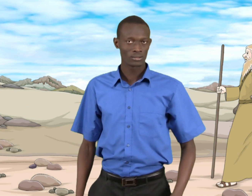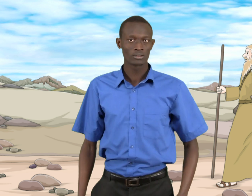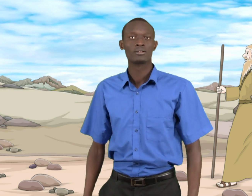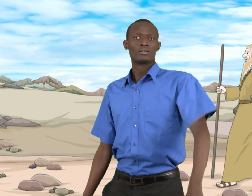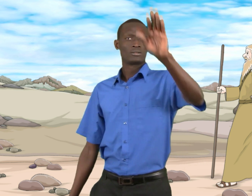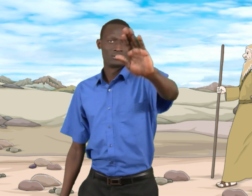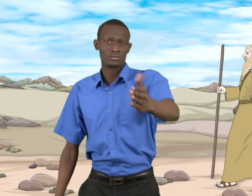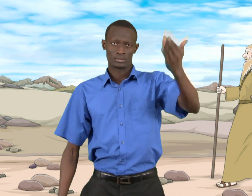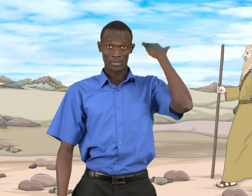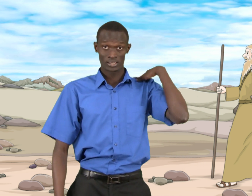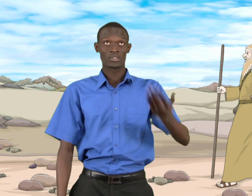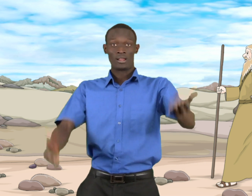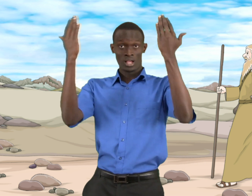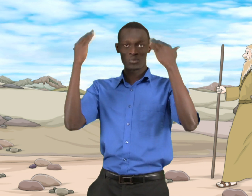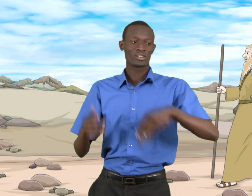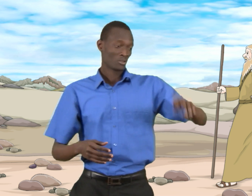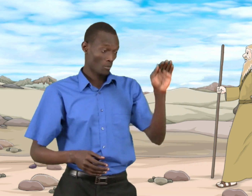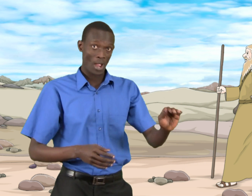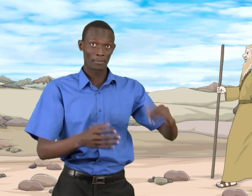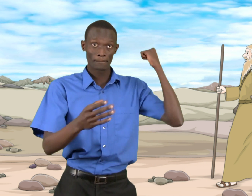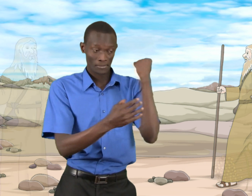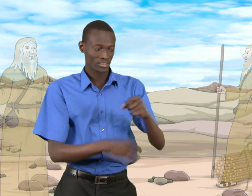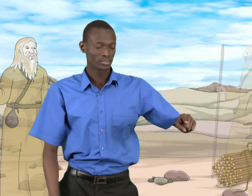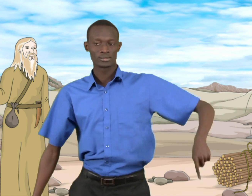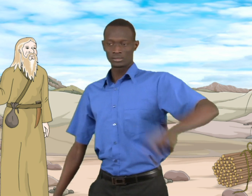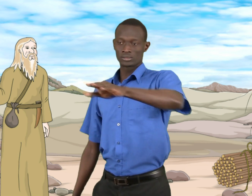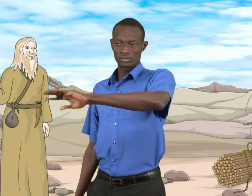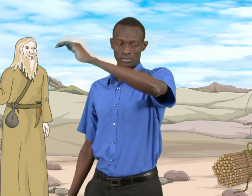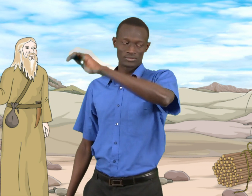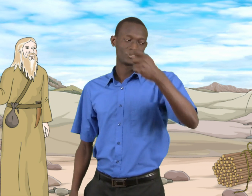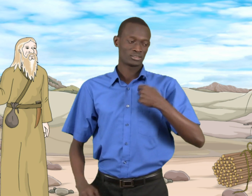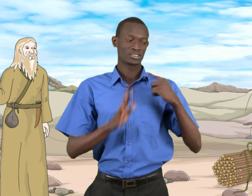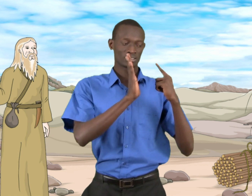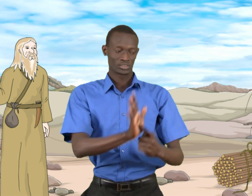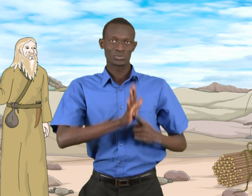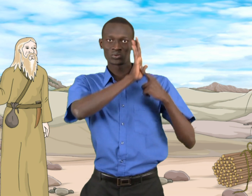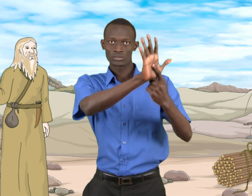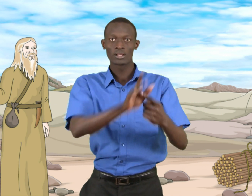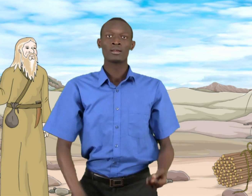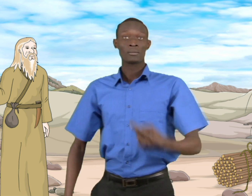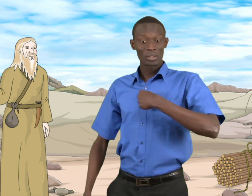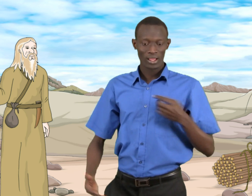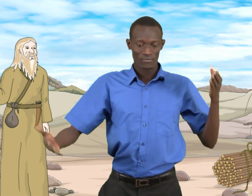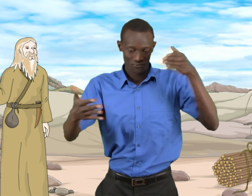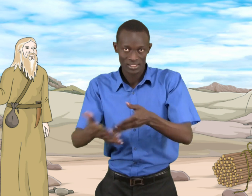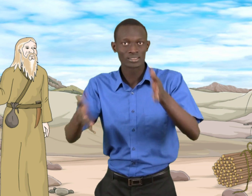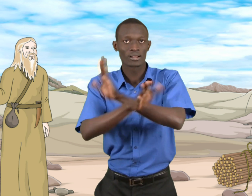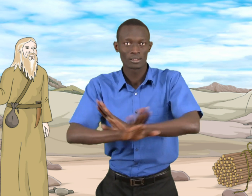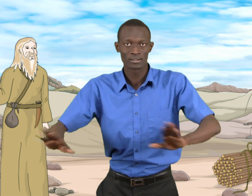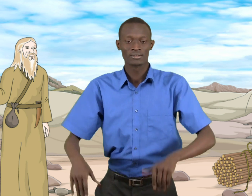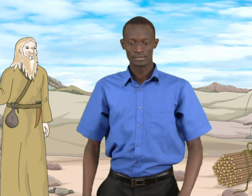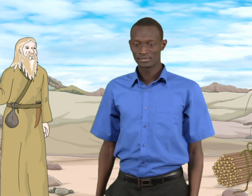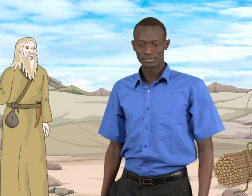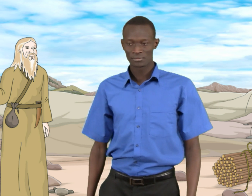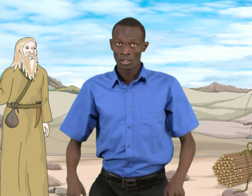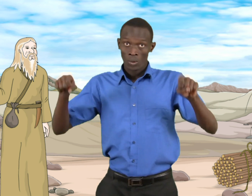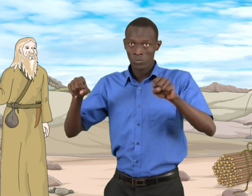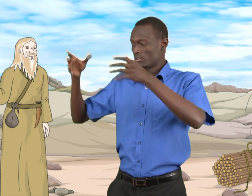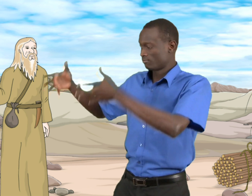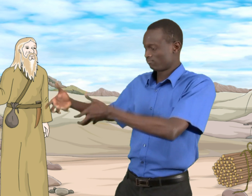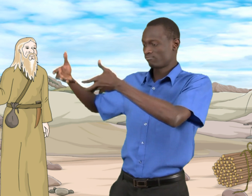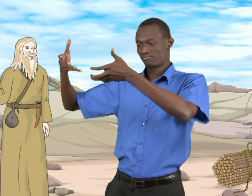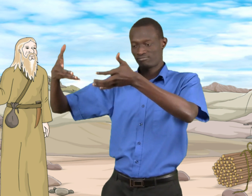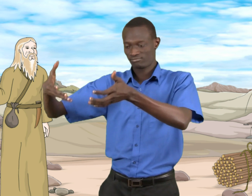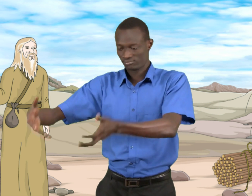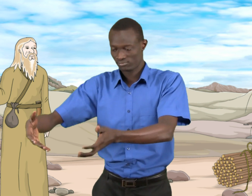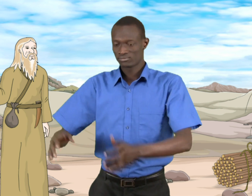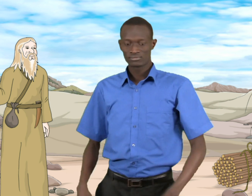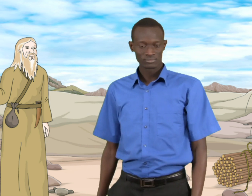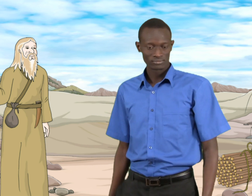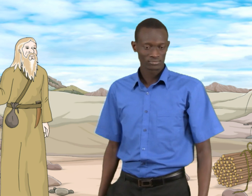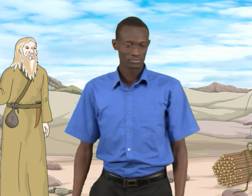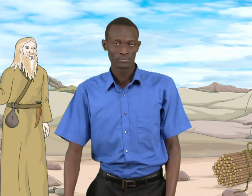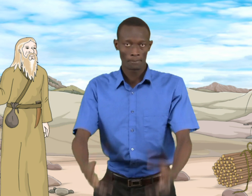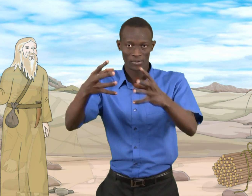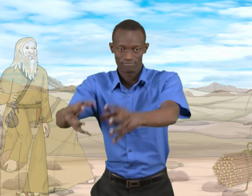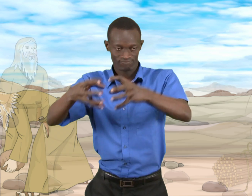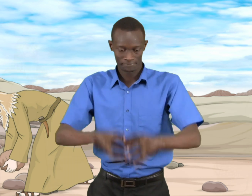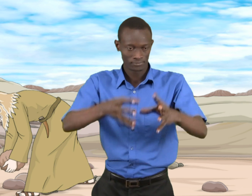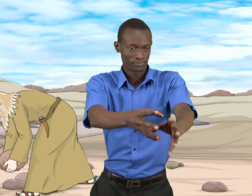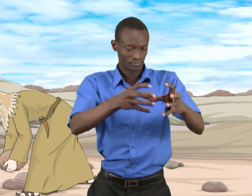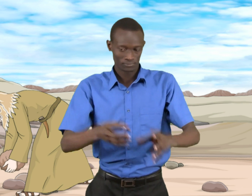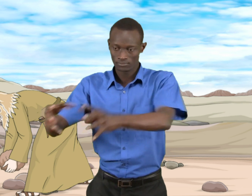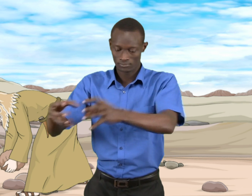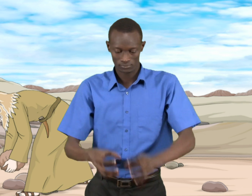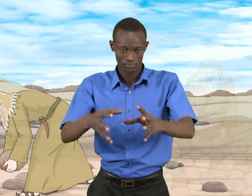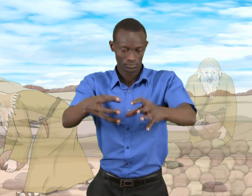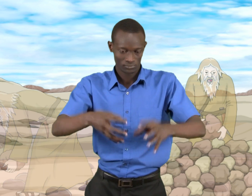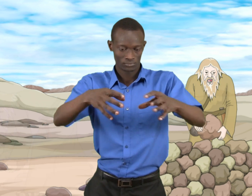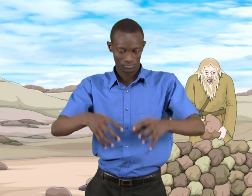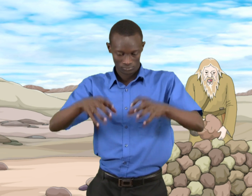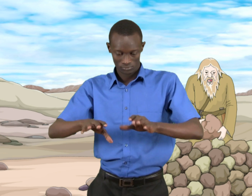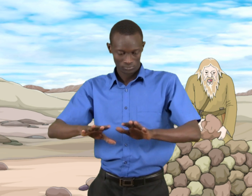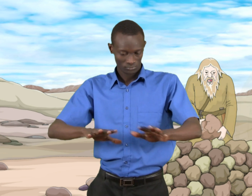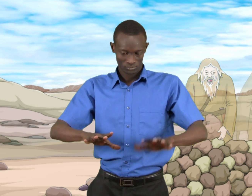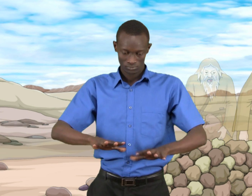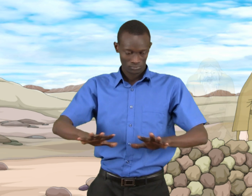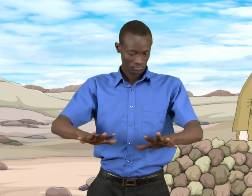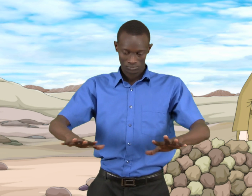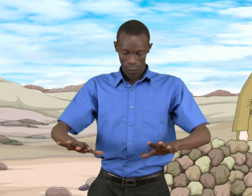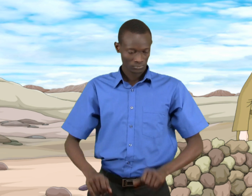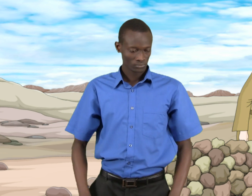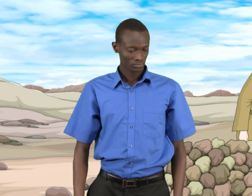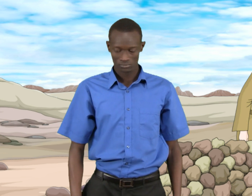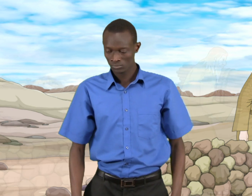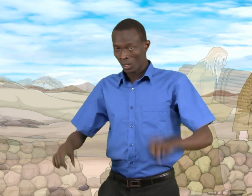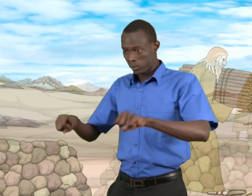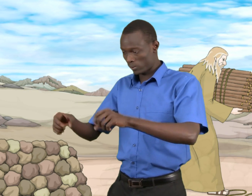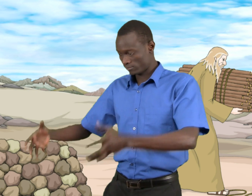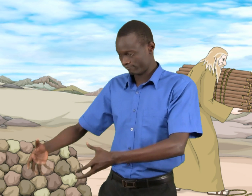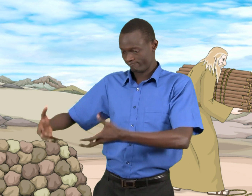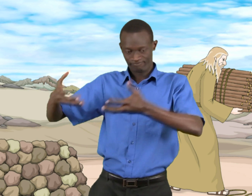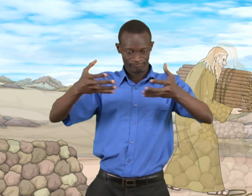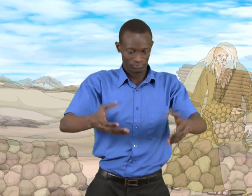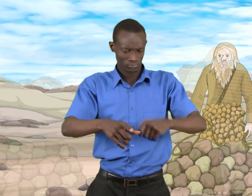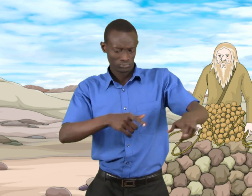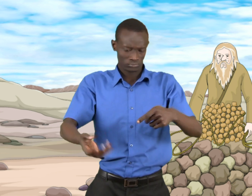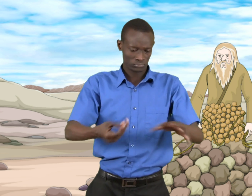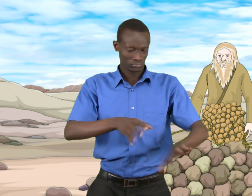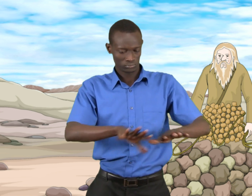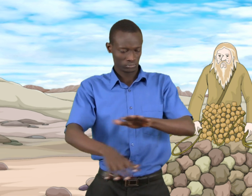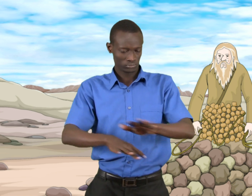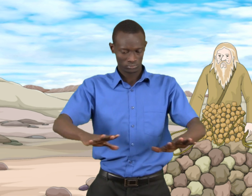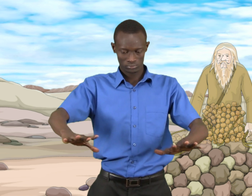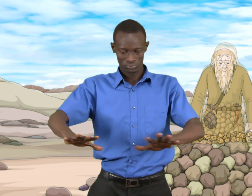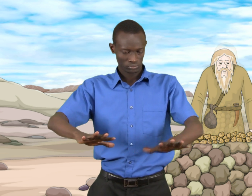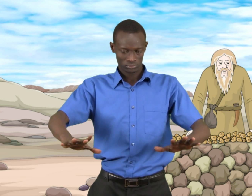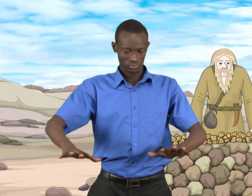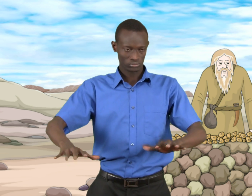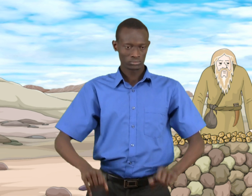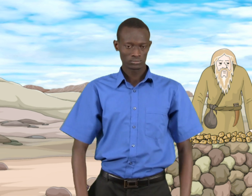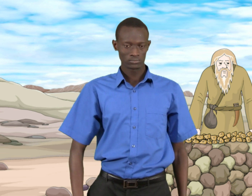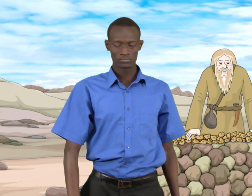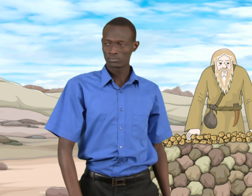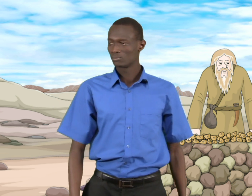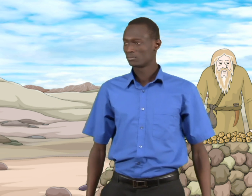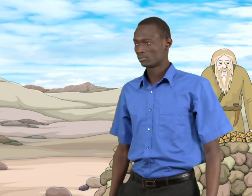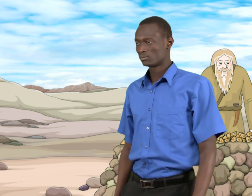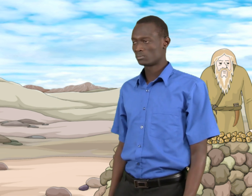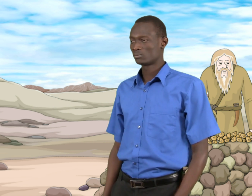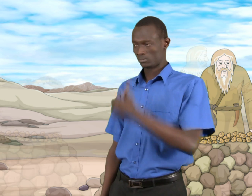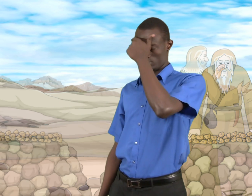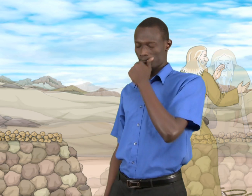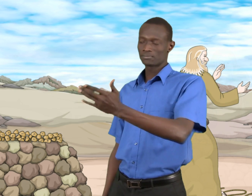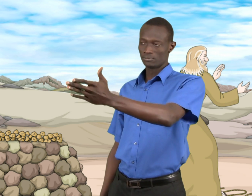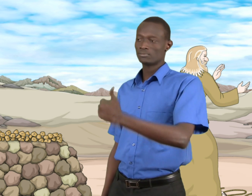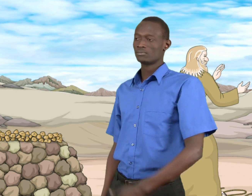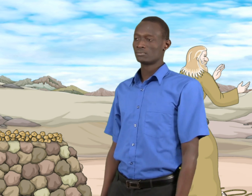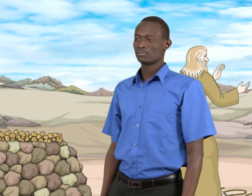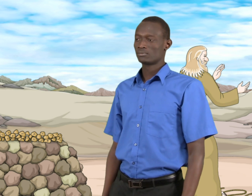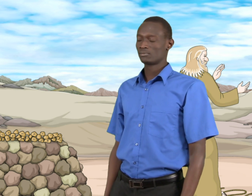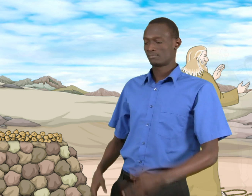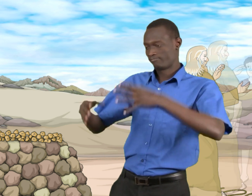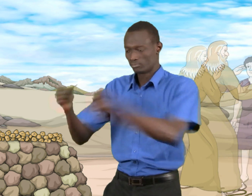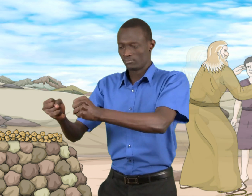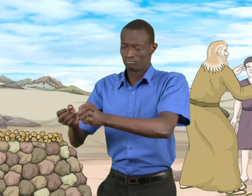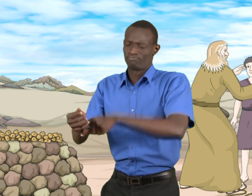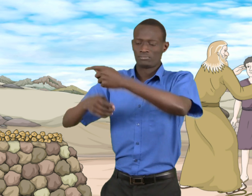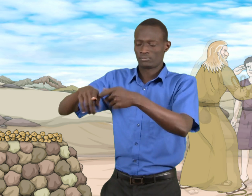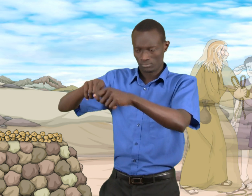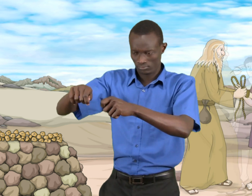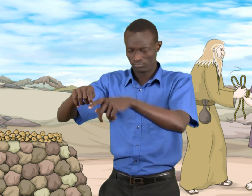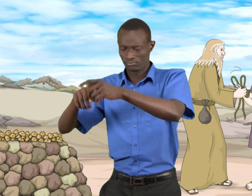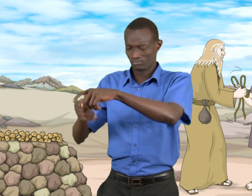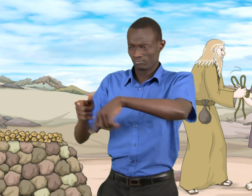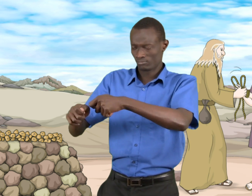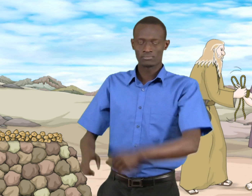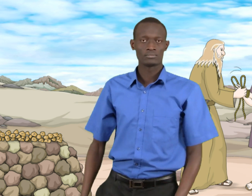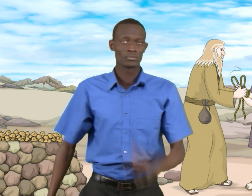When they arrived at the place God had designated, Abraham built the altar there and arranged the wood.